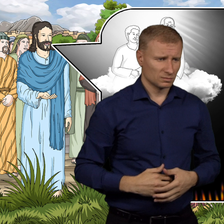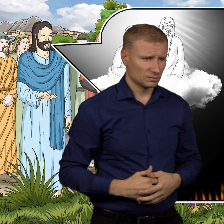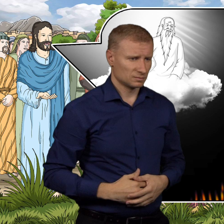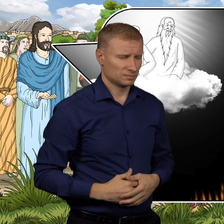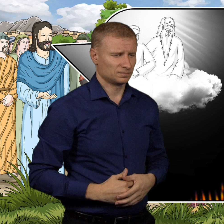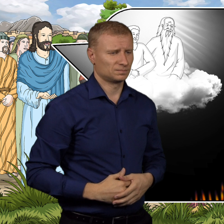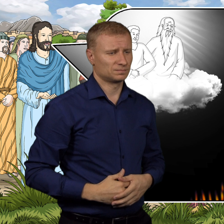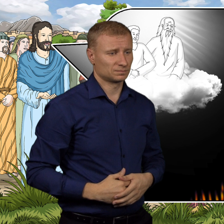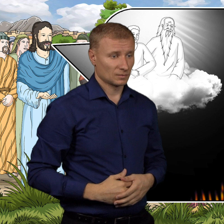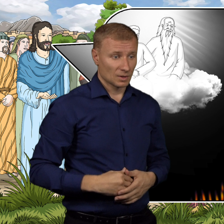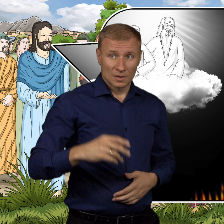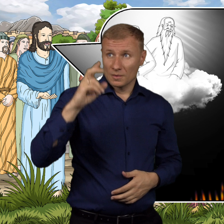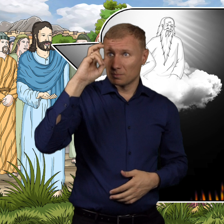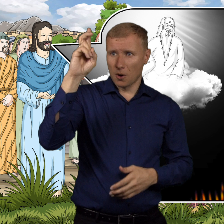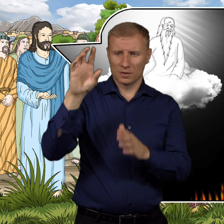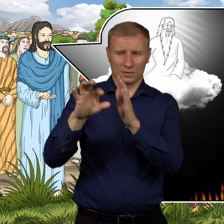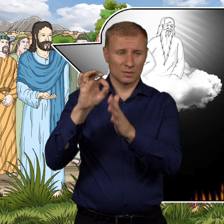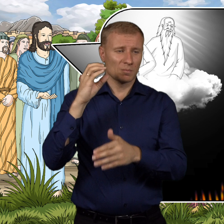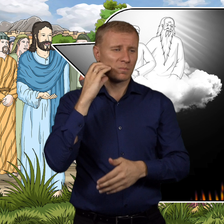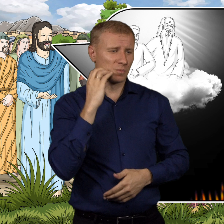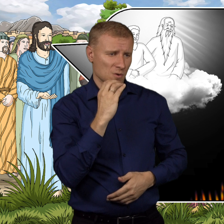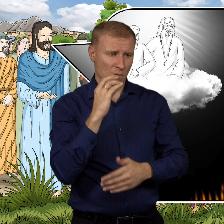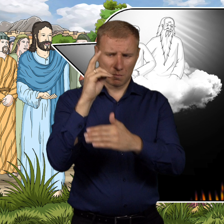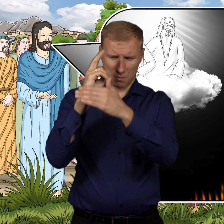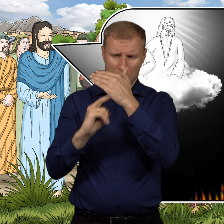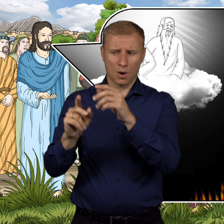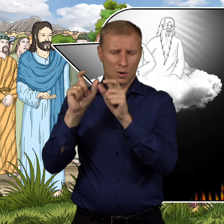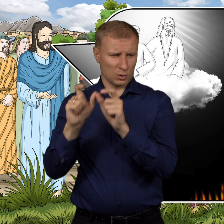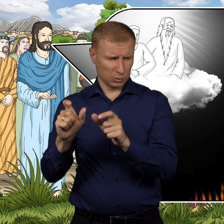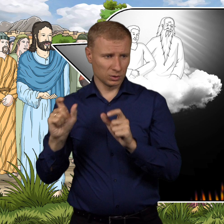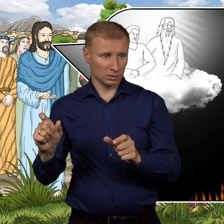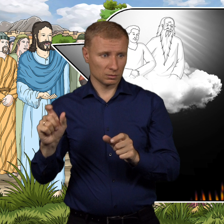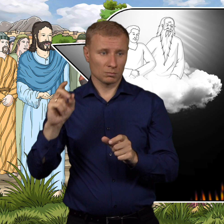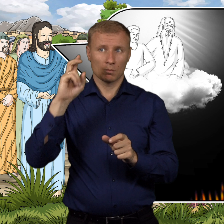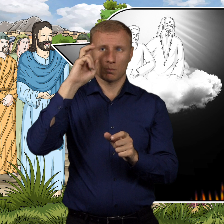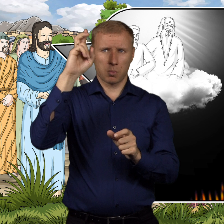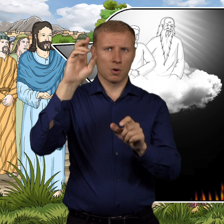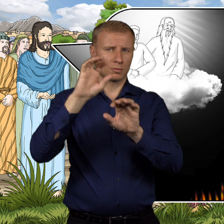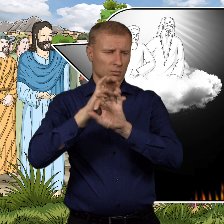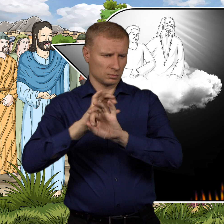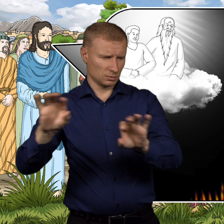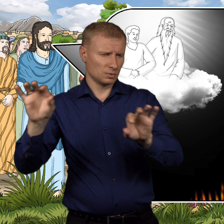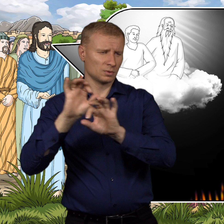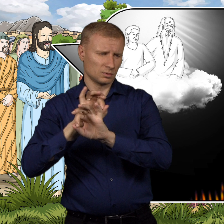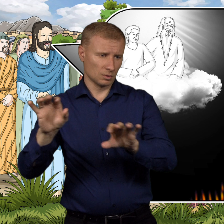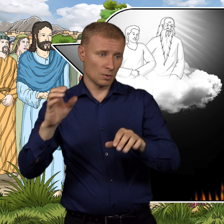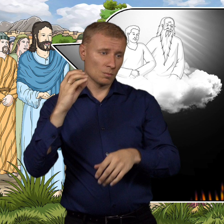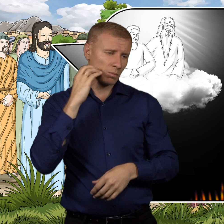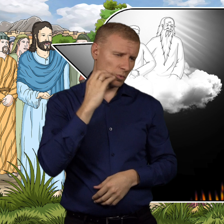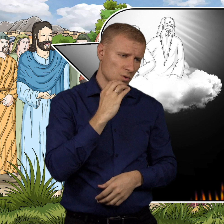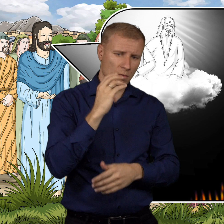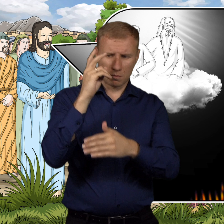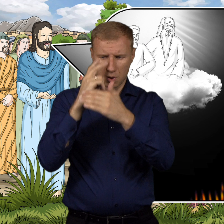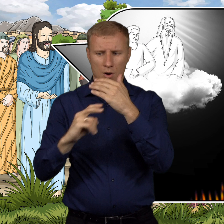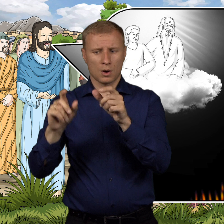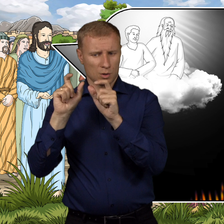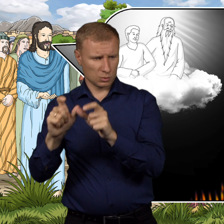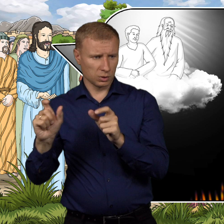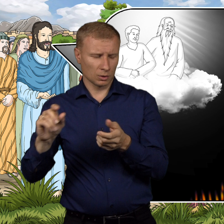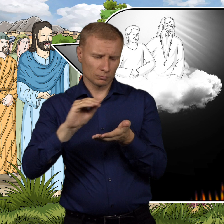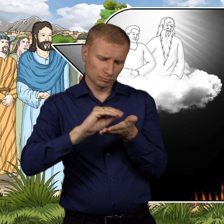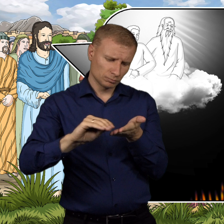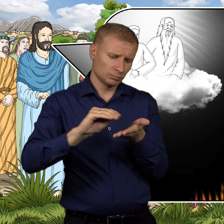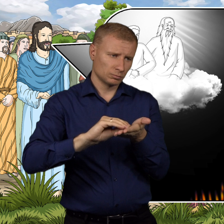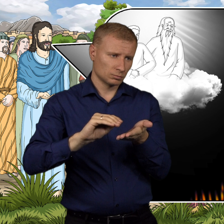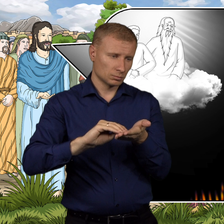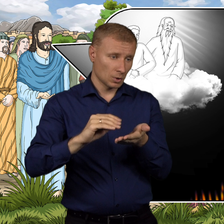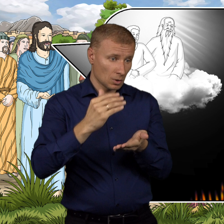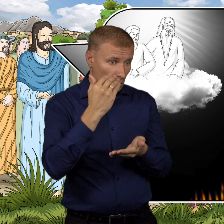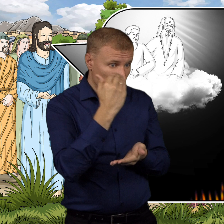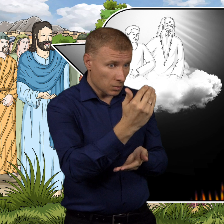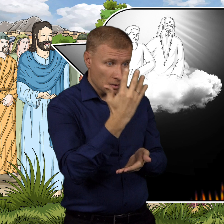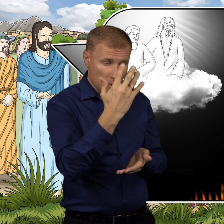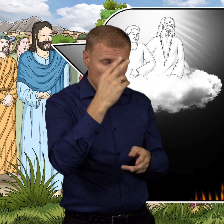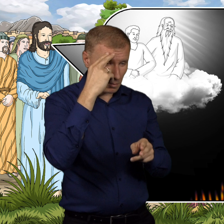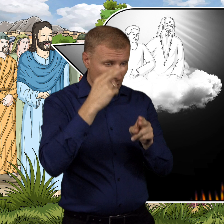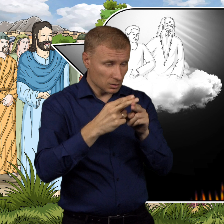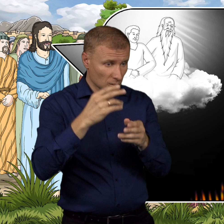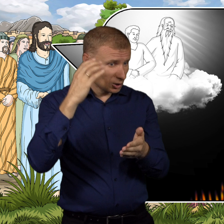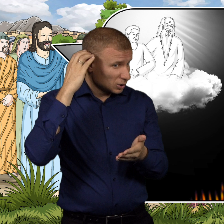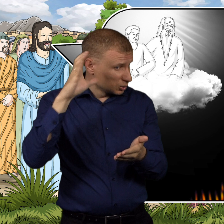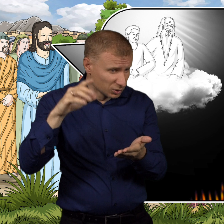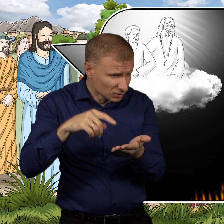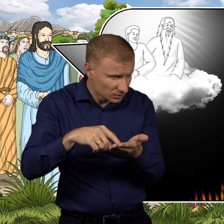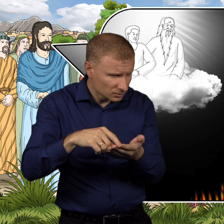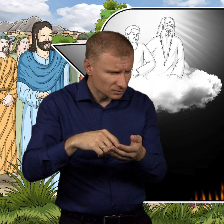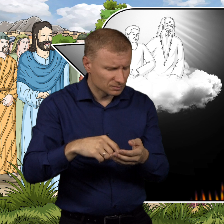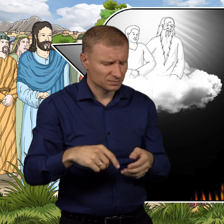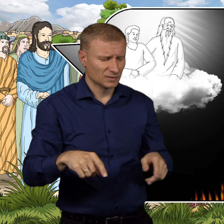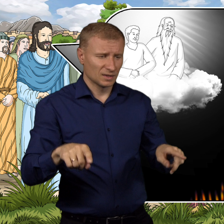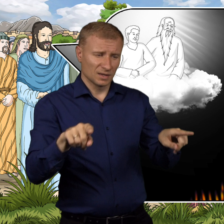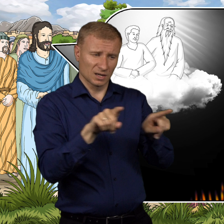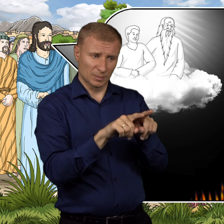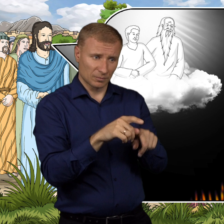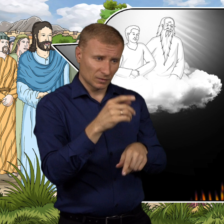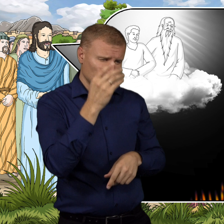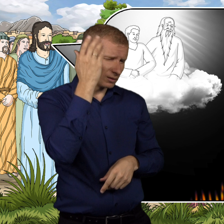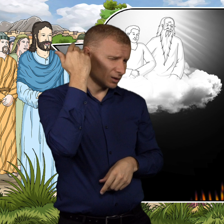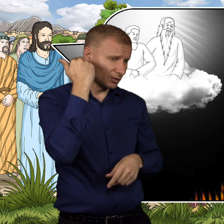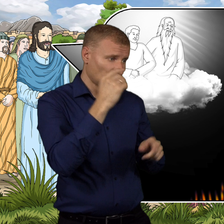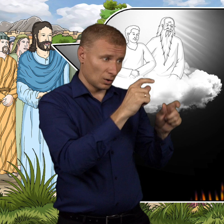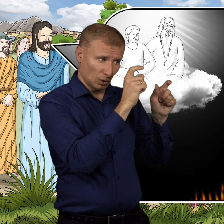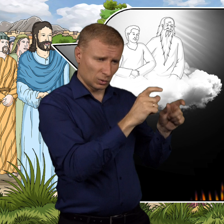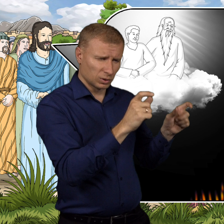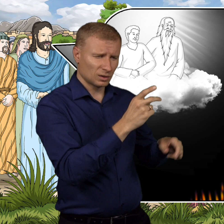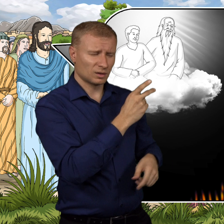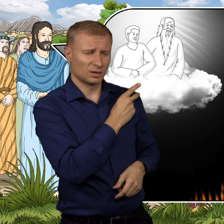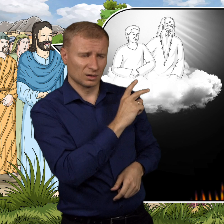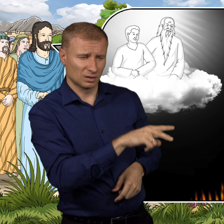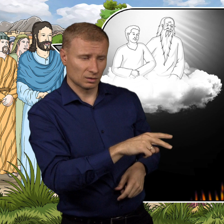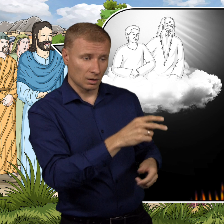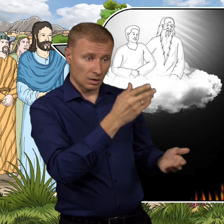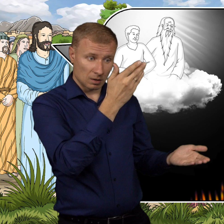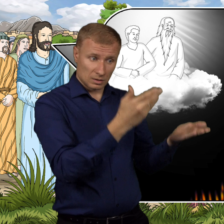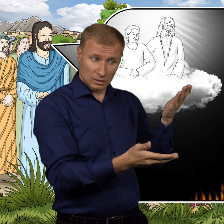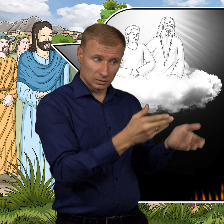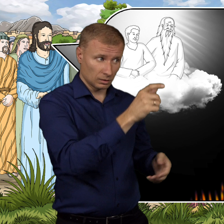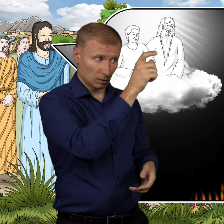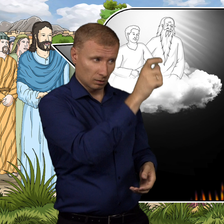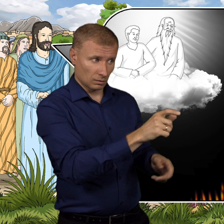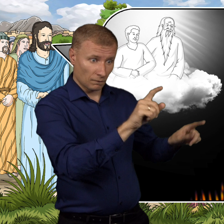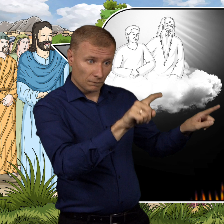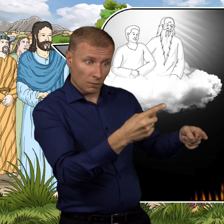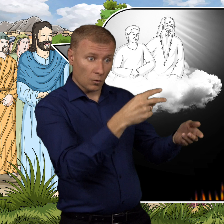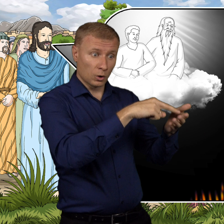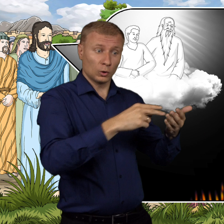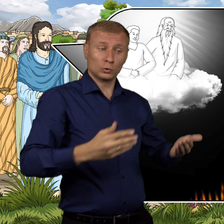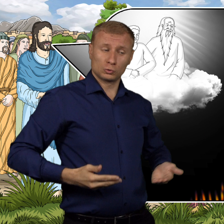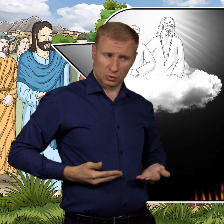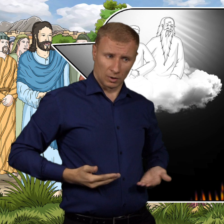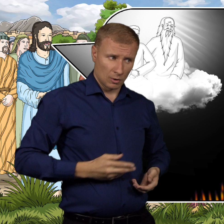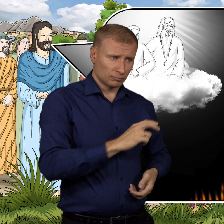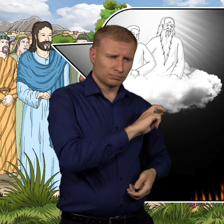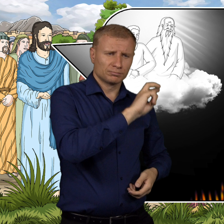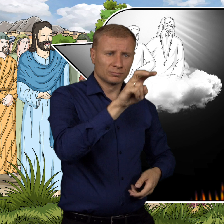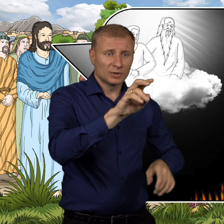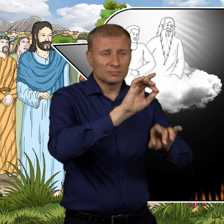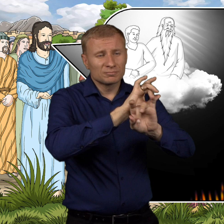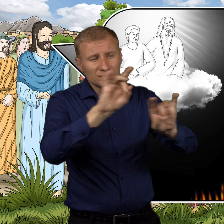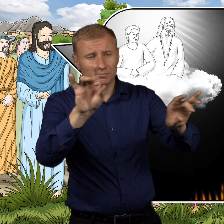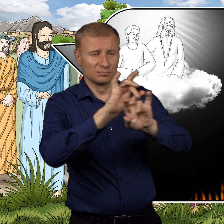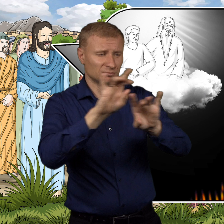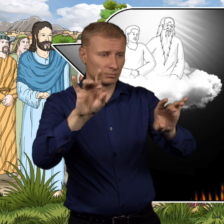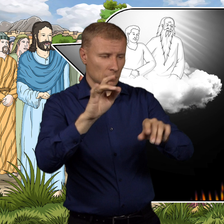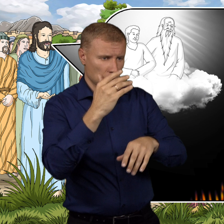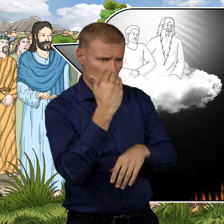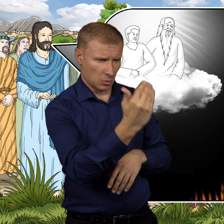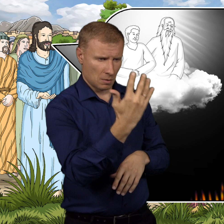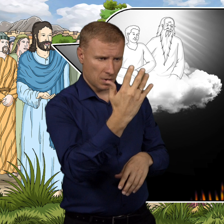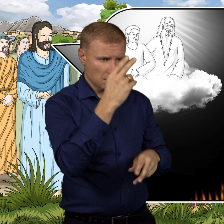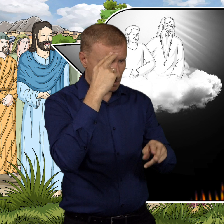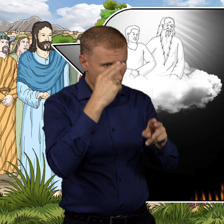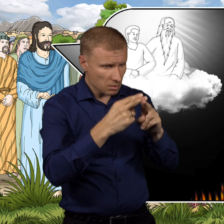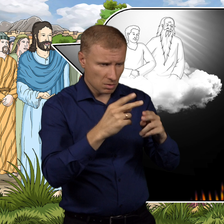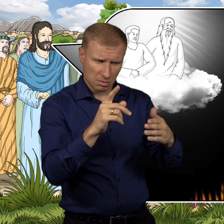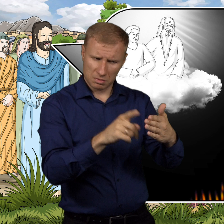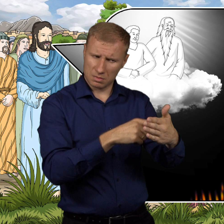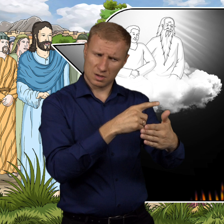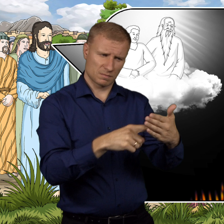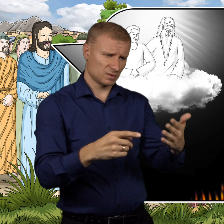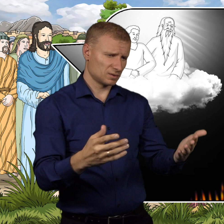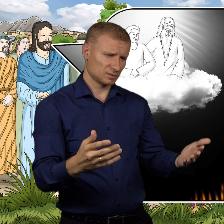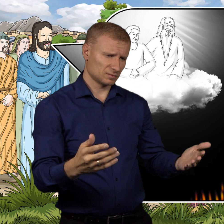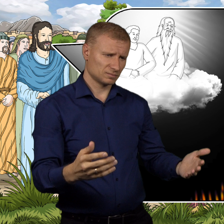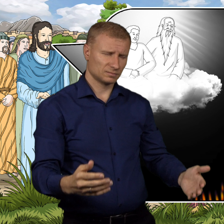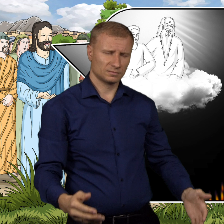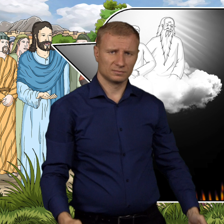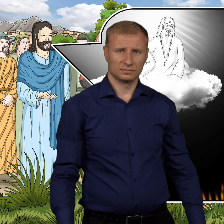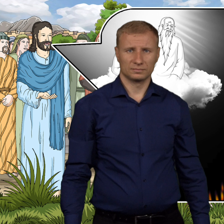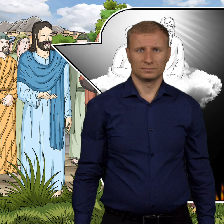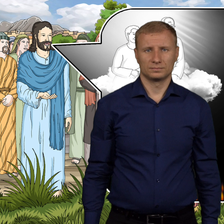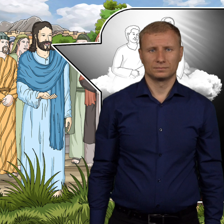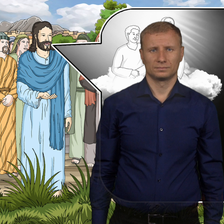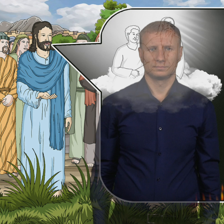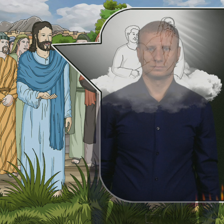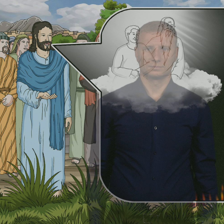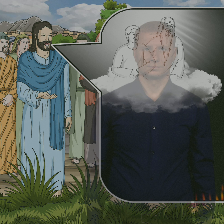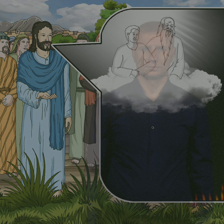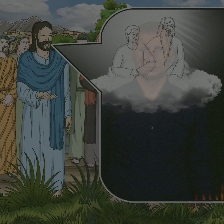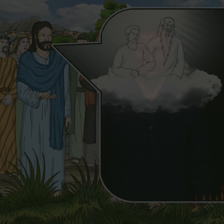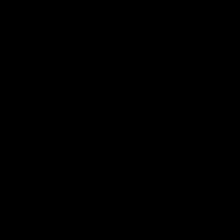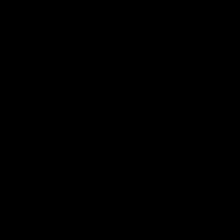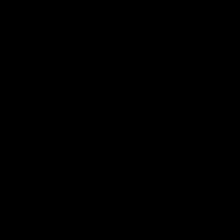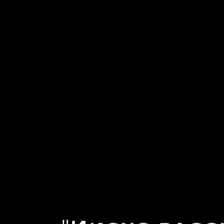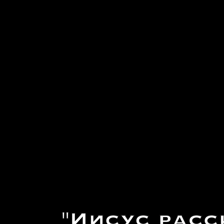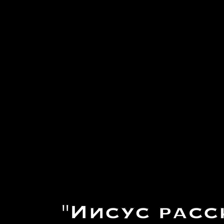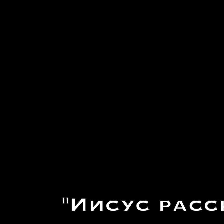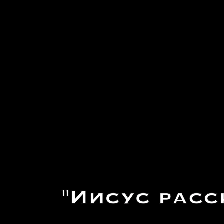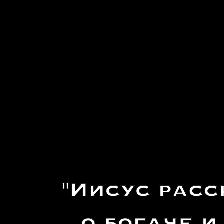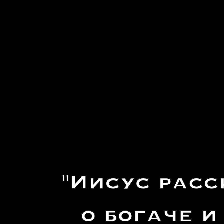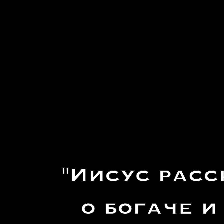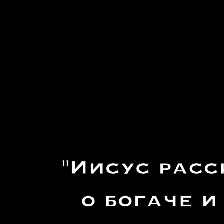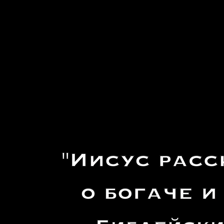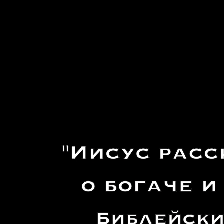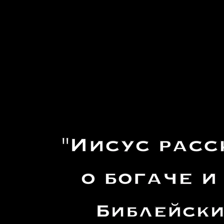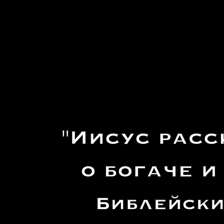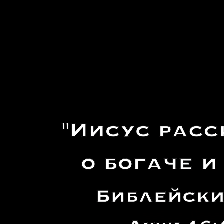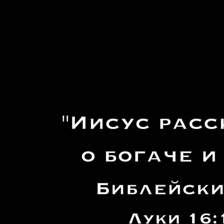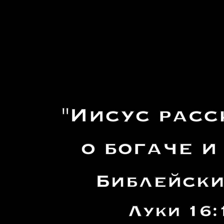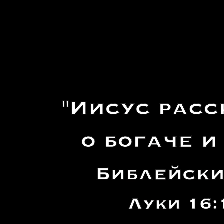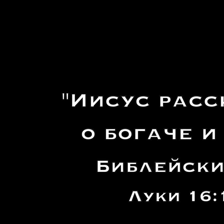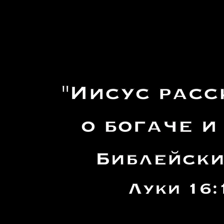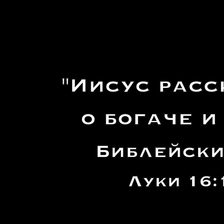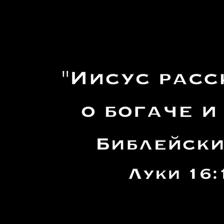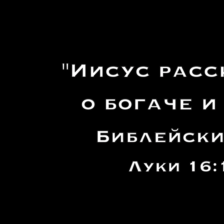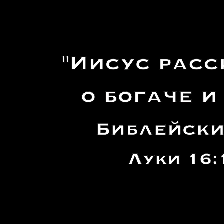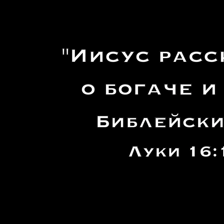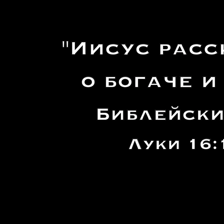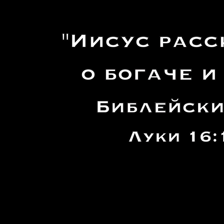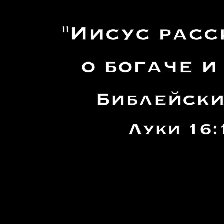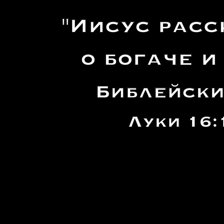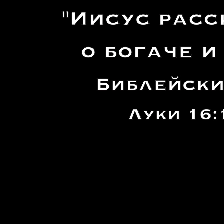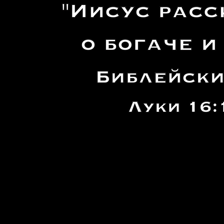Then Abraham said to him, ‘If they do not listen to Moses and the prophets, they will not be persuaded even if someone rises from the dead.’”